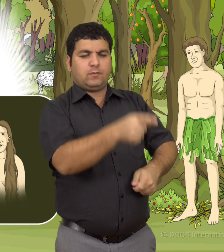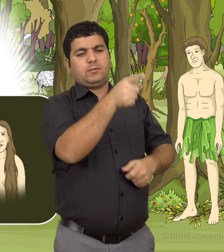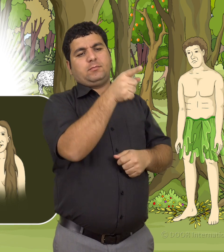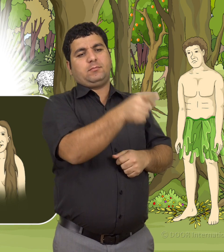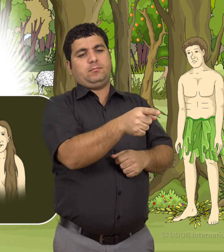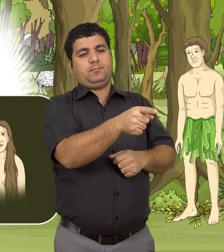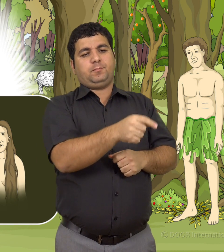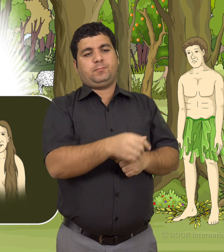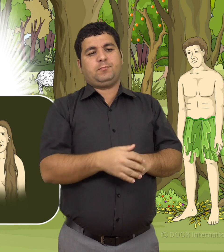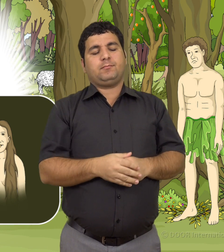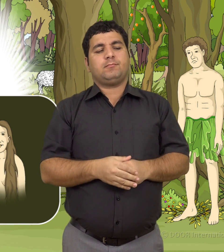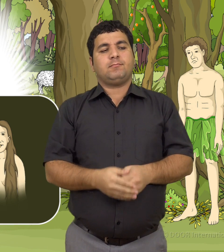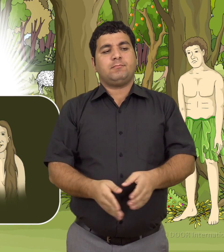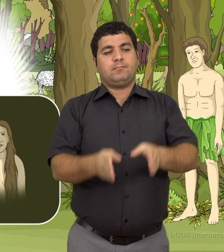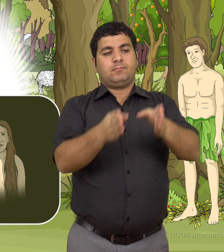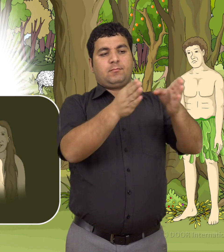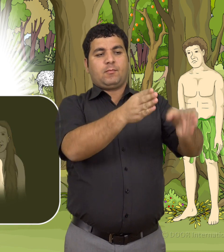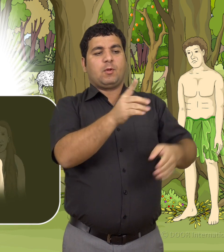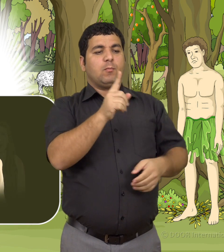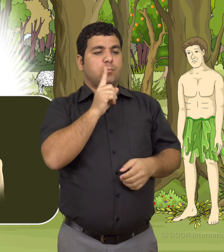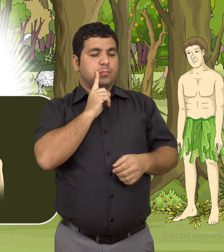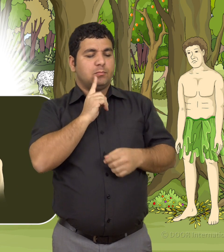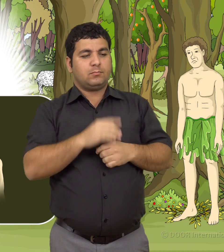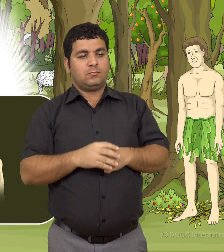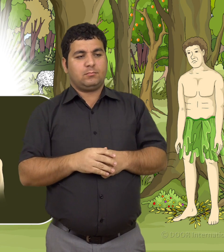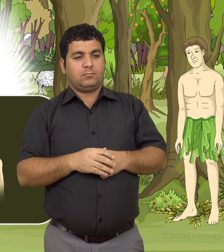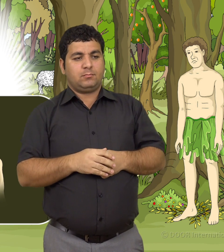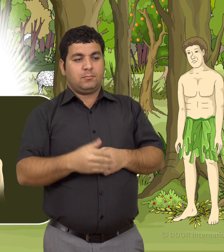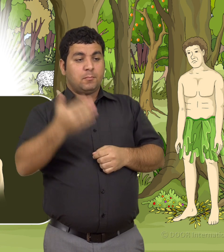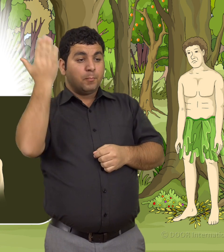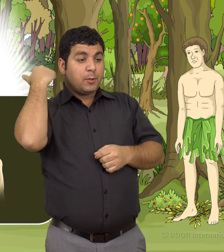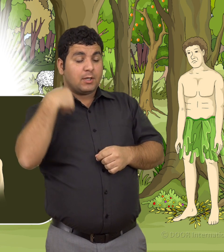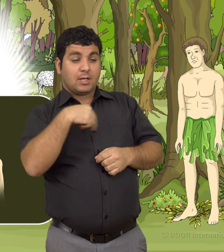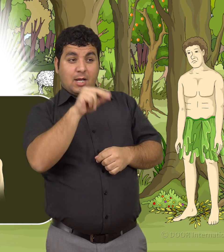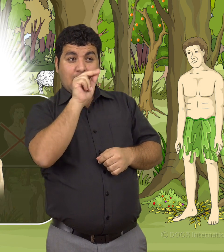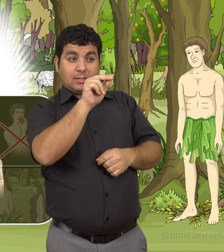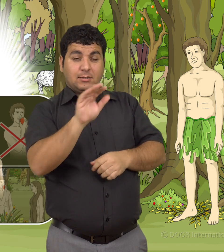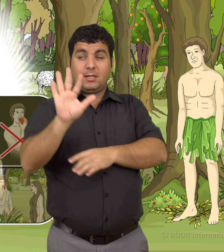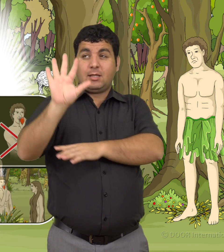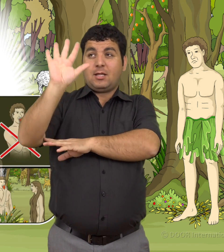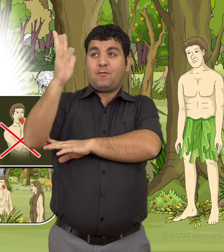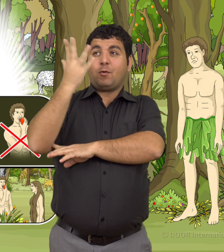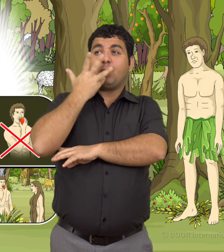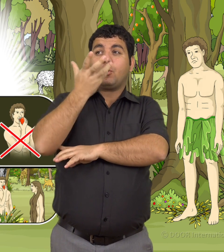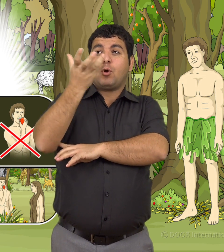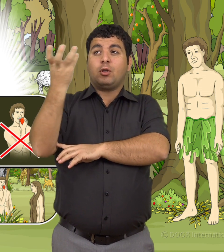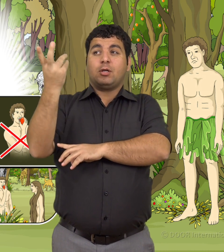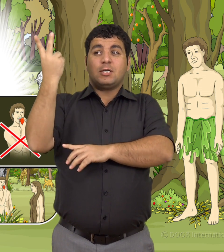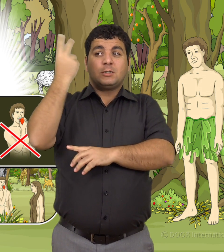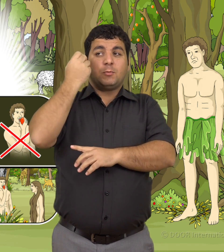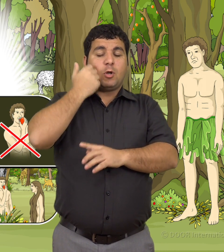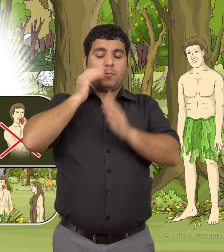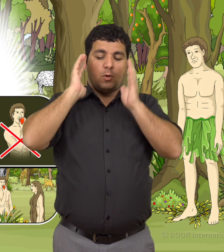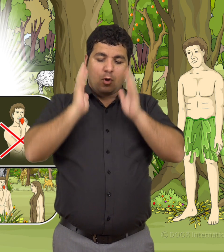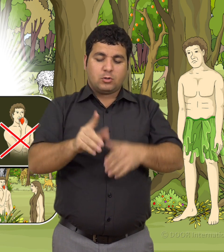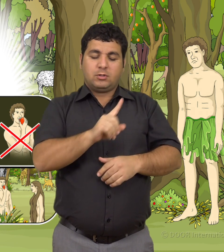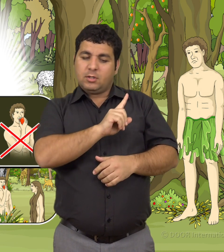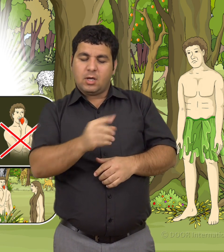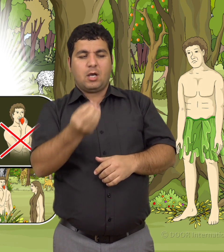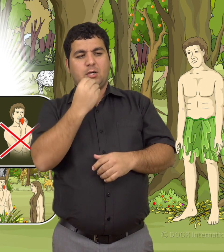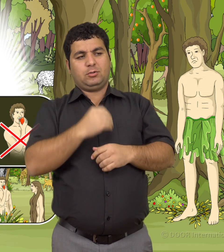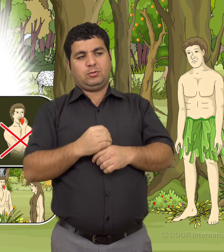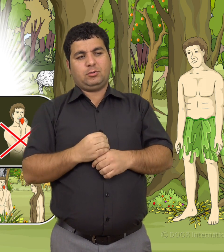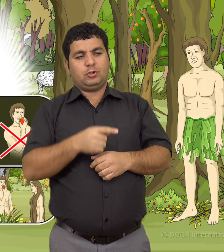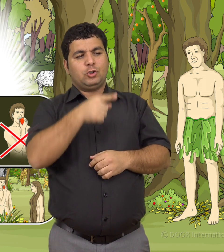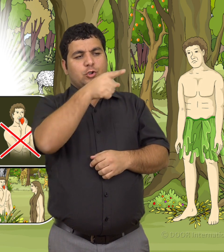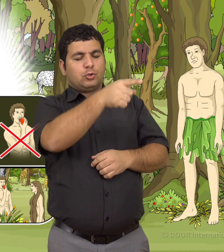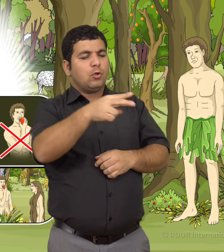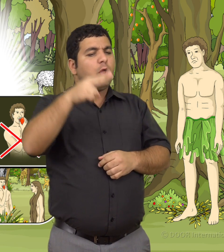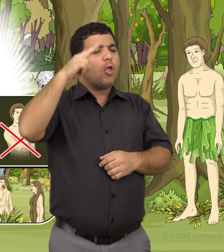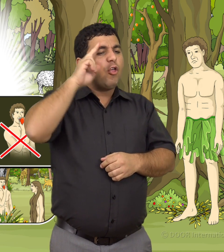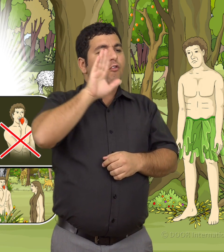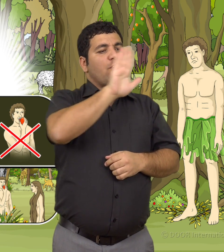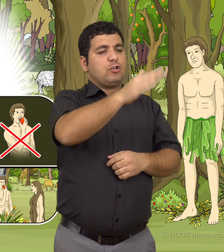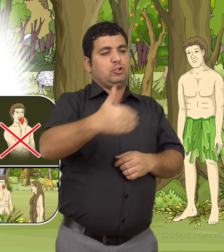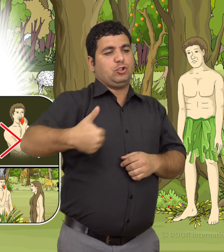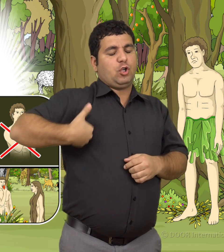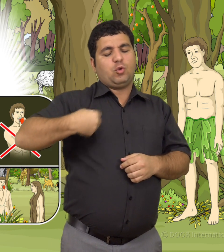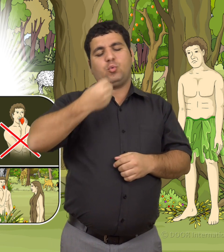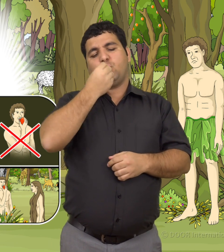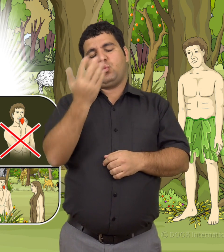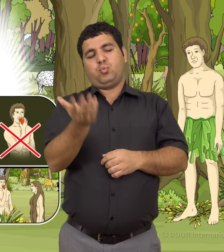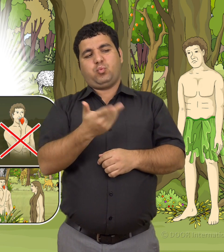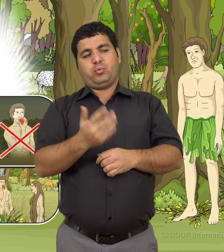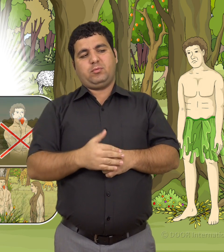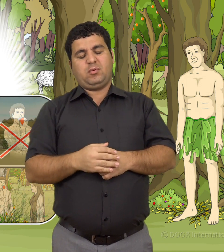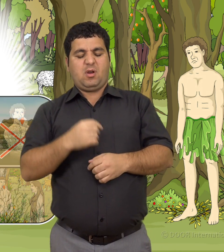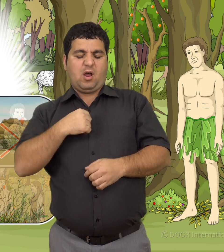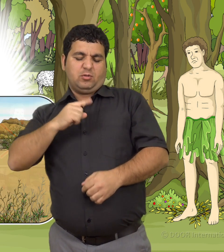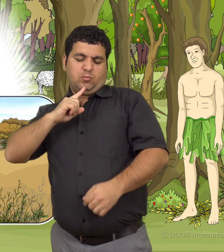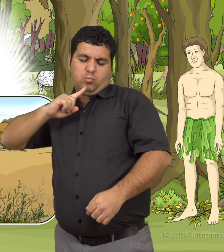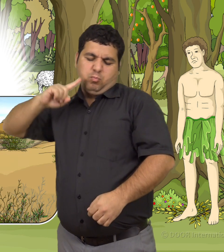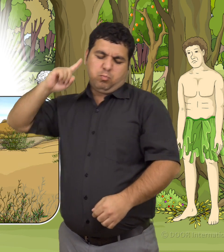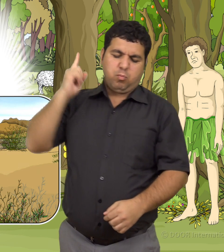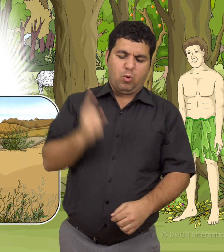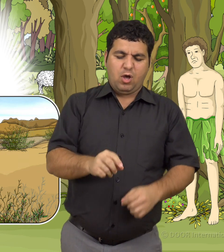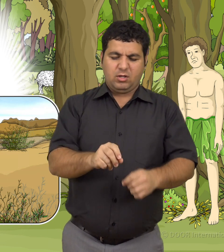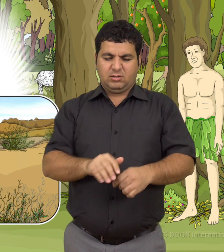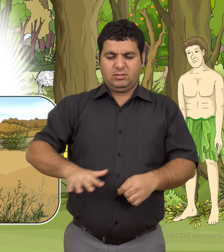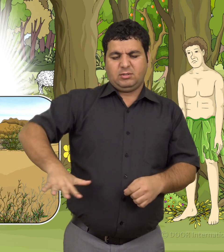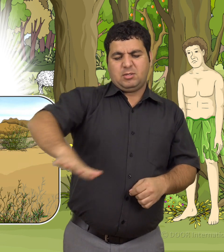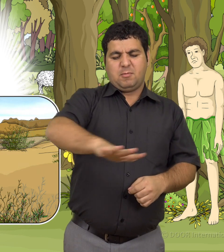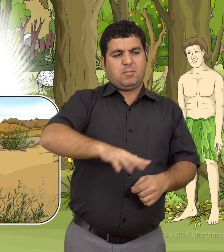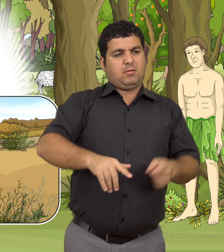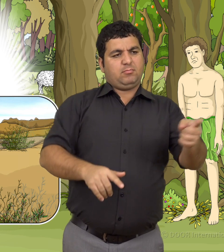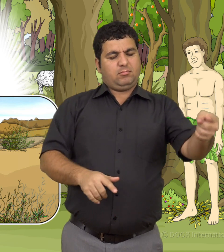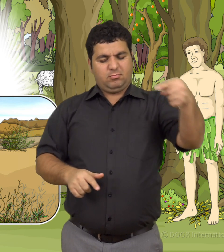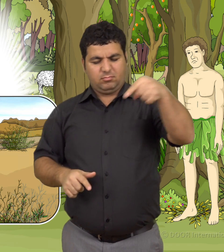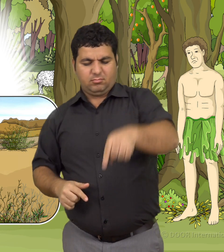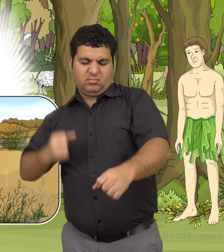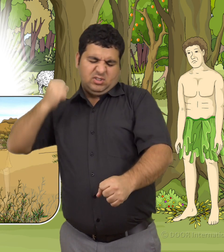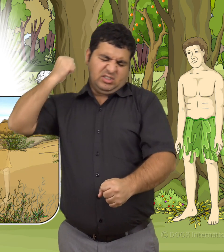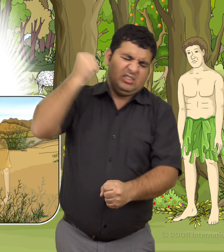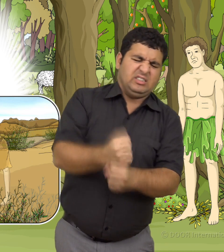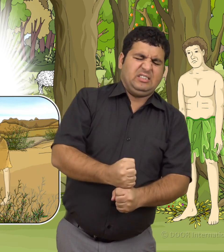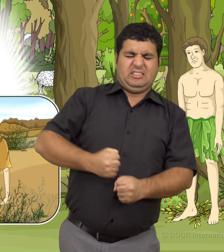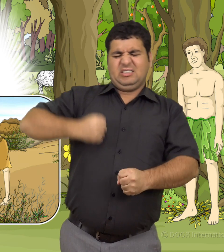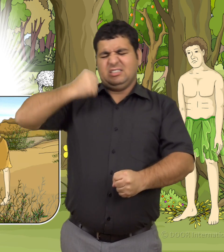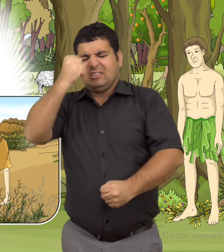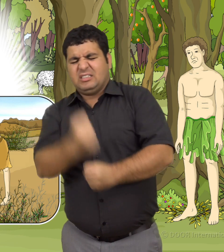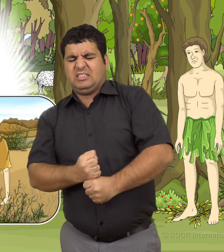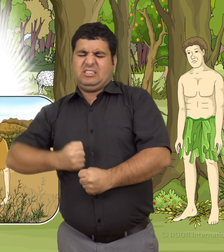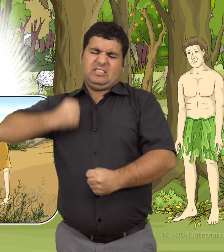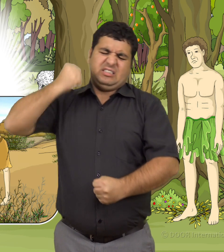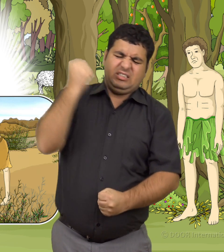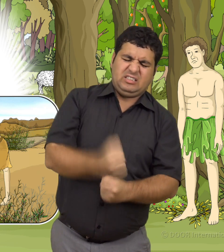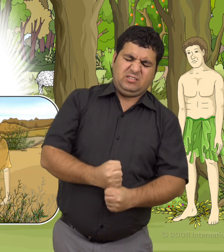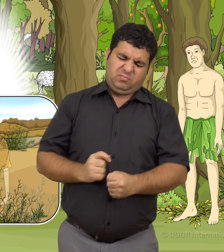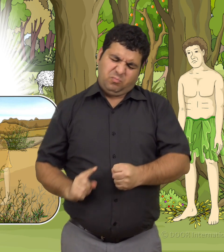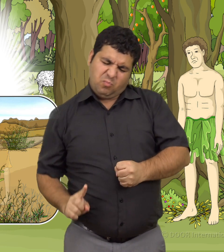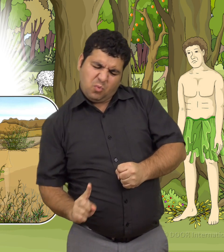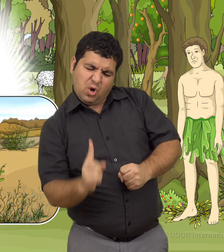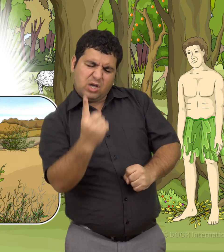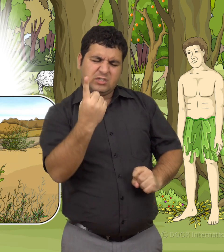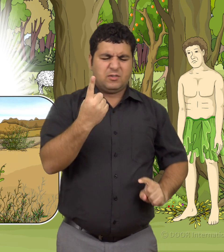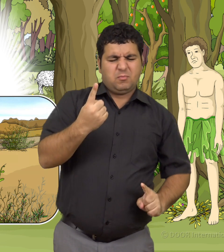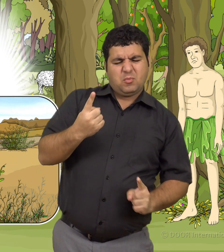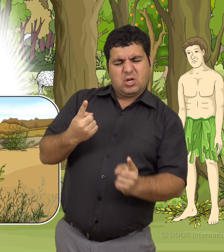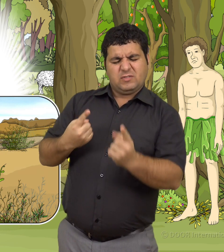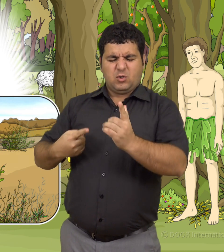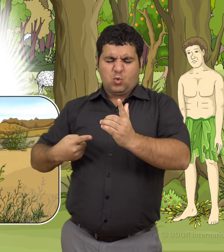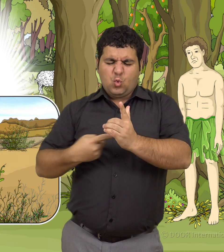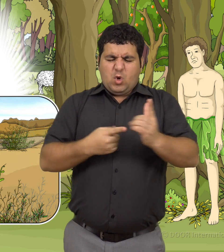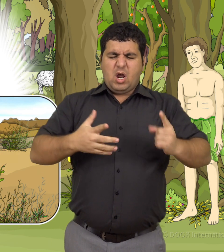And to Adam He said: “Because you have listened to the voice of your wife and have eaten from the tree of which I commanded you not to eat, cursed is the ground because of you; through toil you will eat of it all the days of your life.